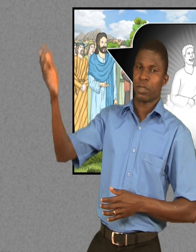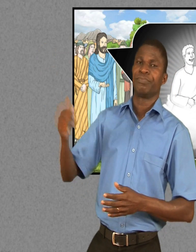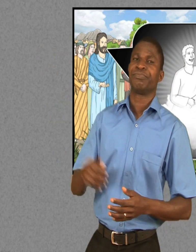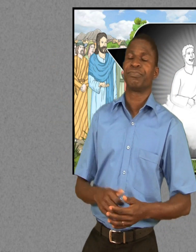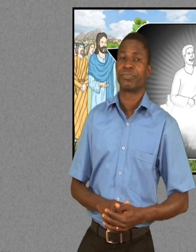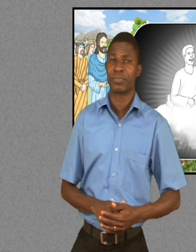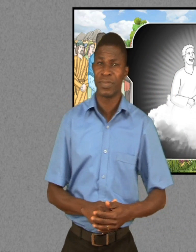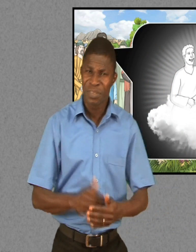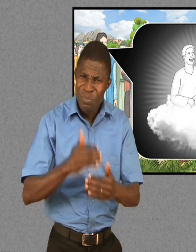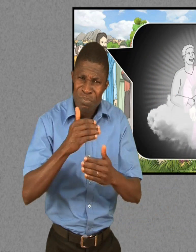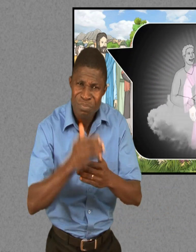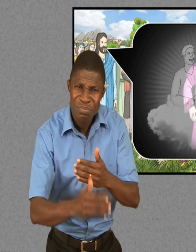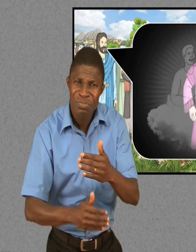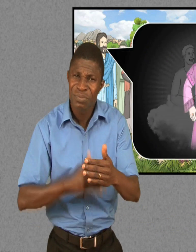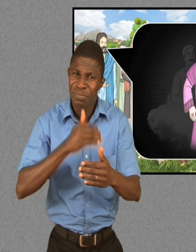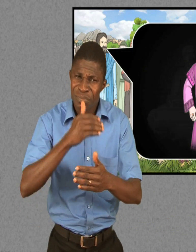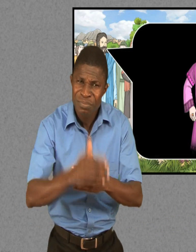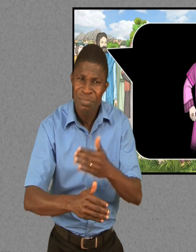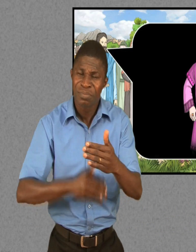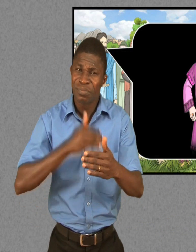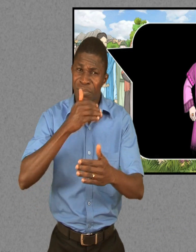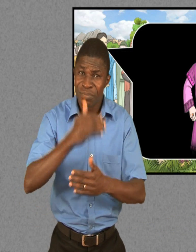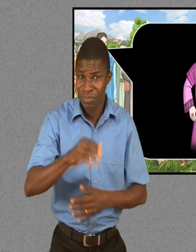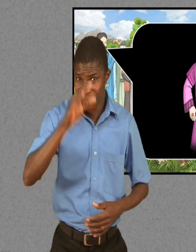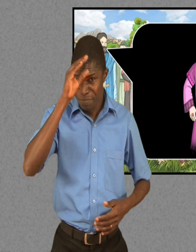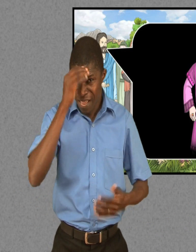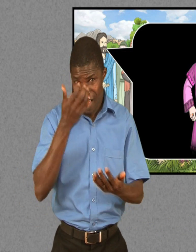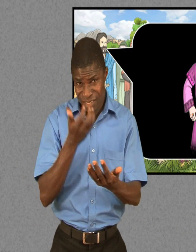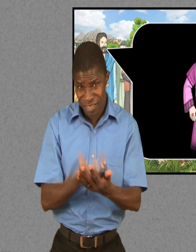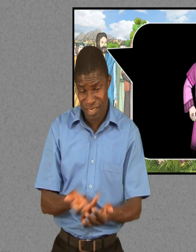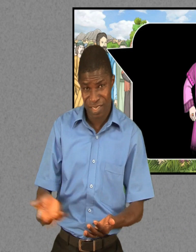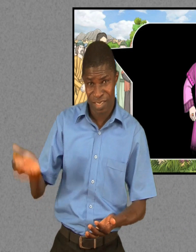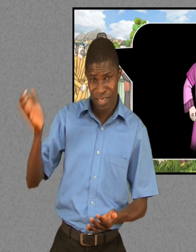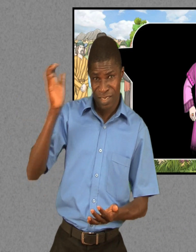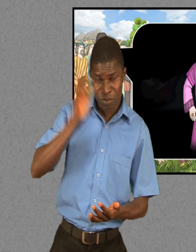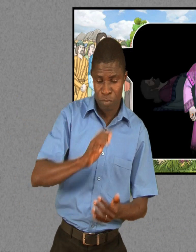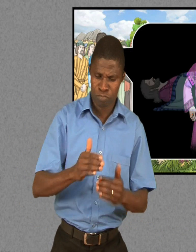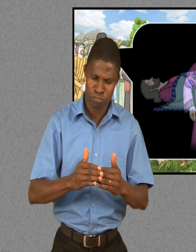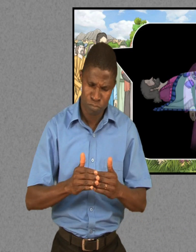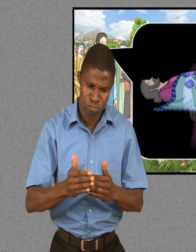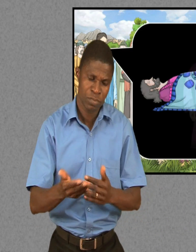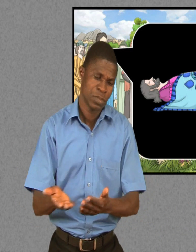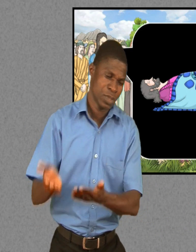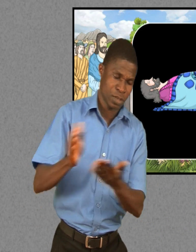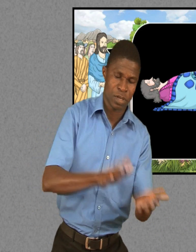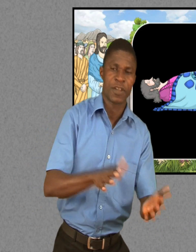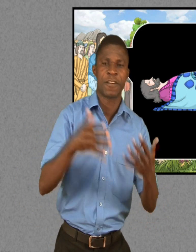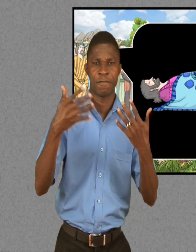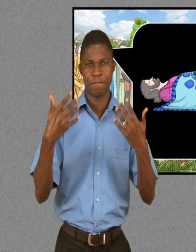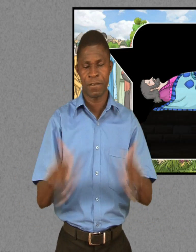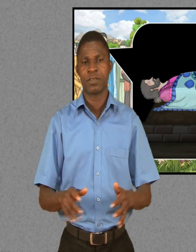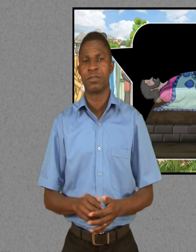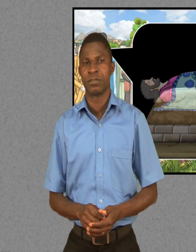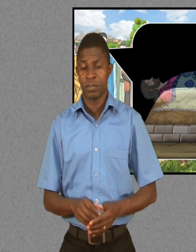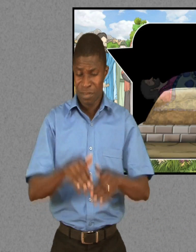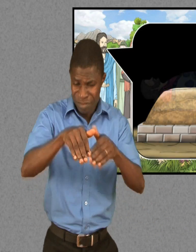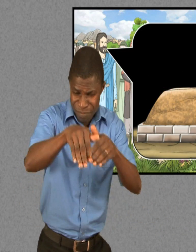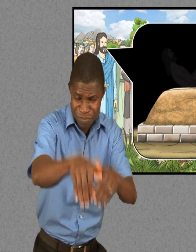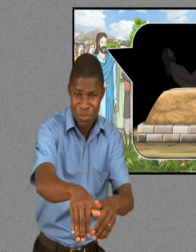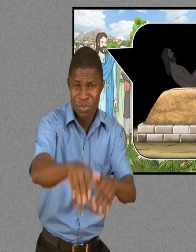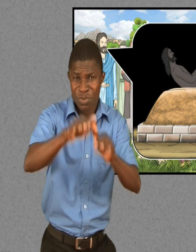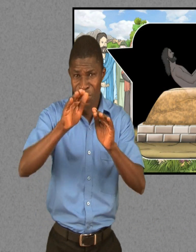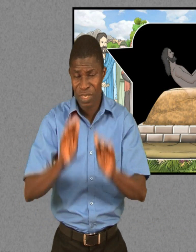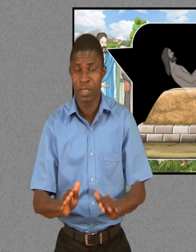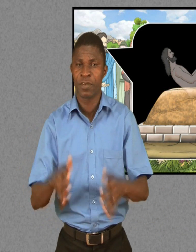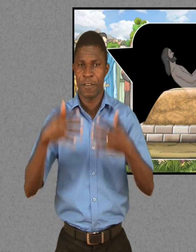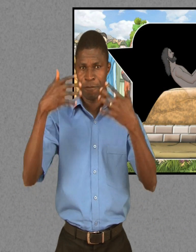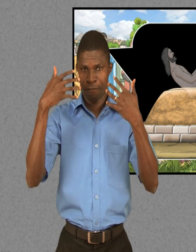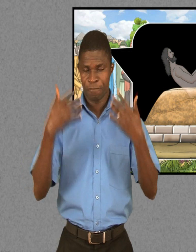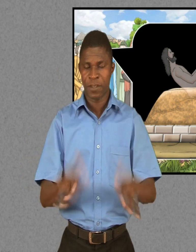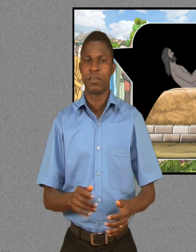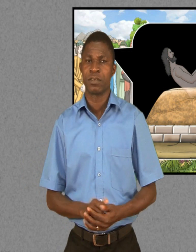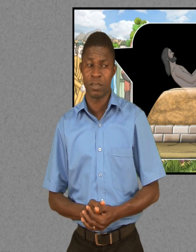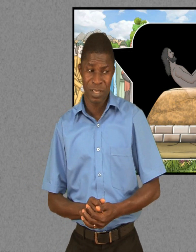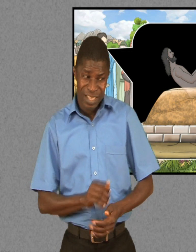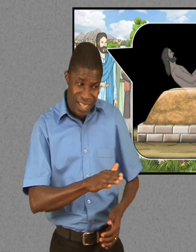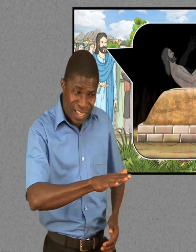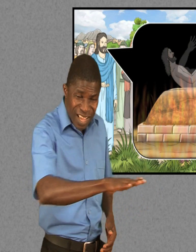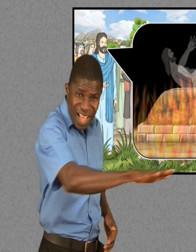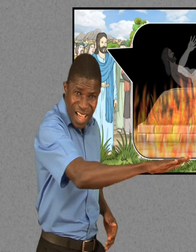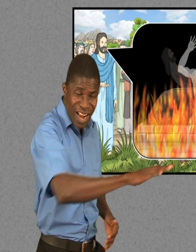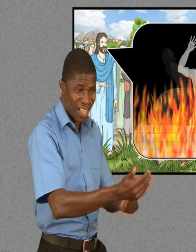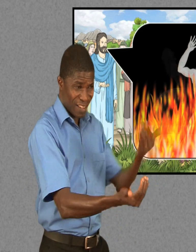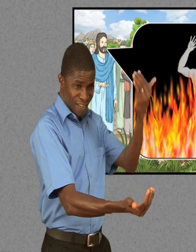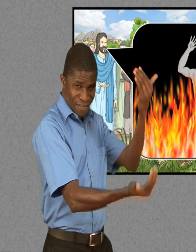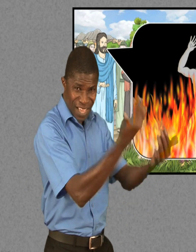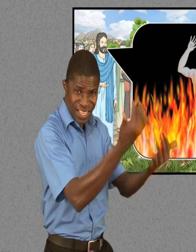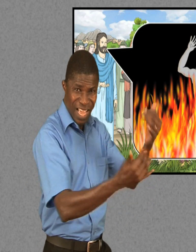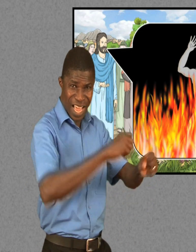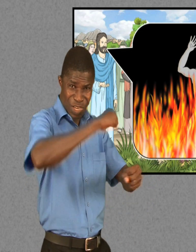And the rich man also died and was buried.